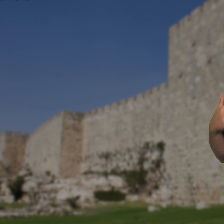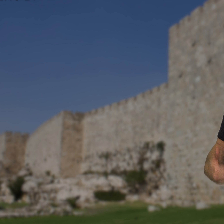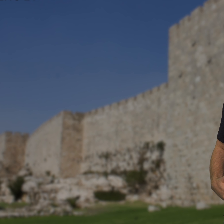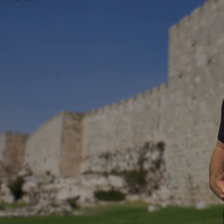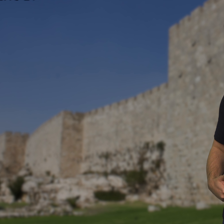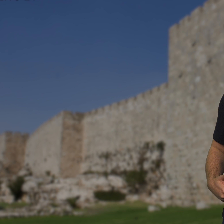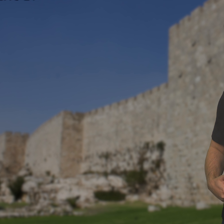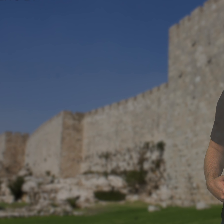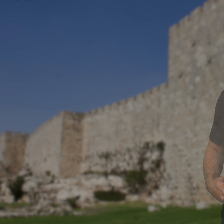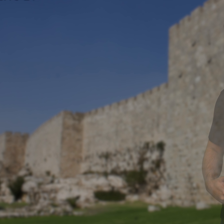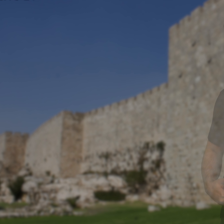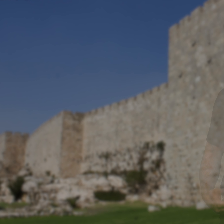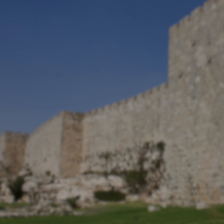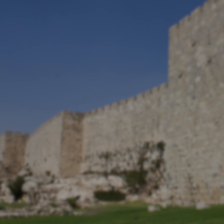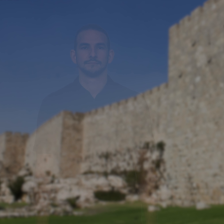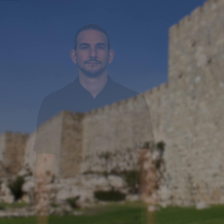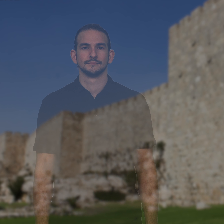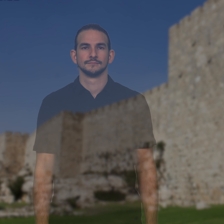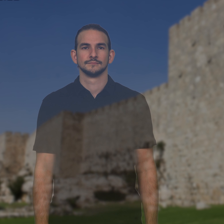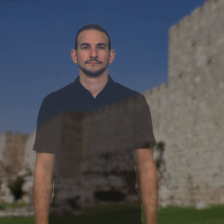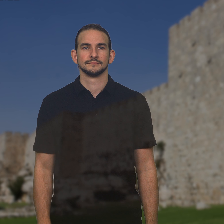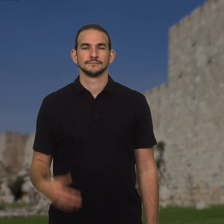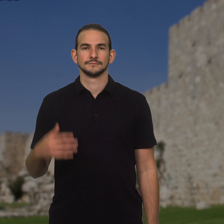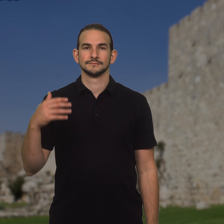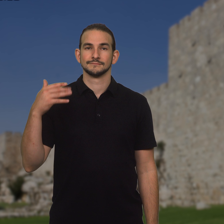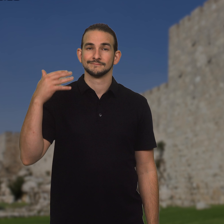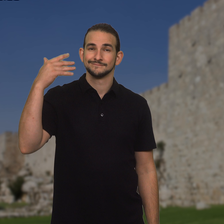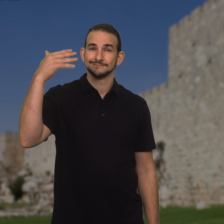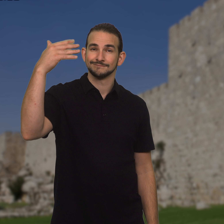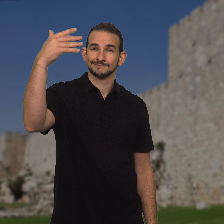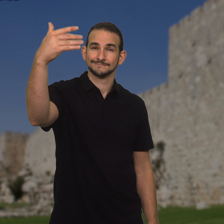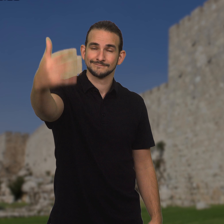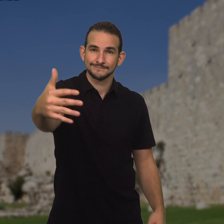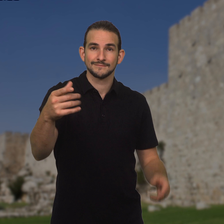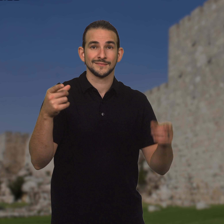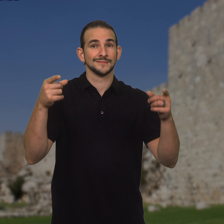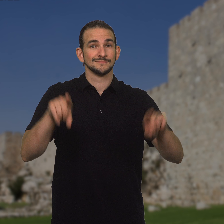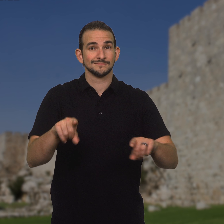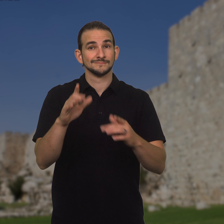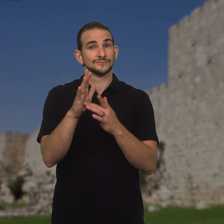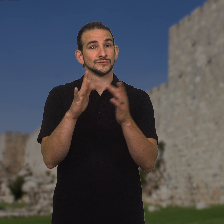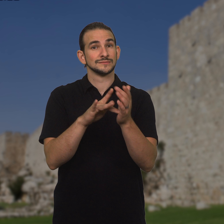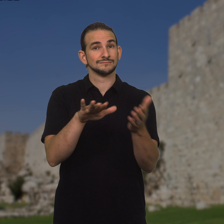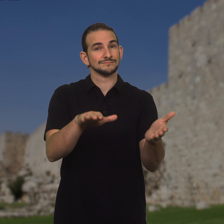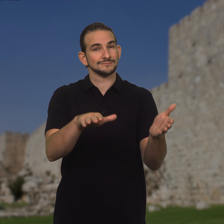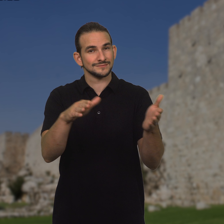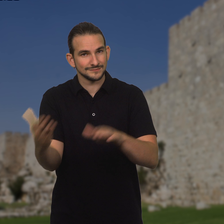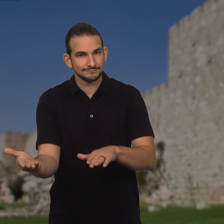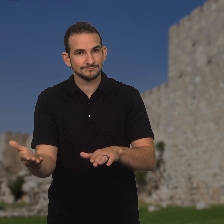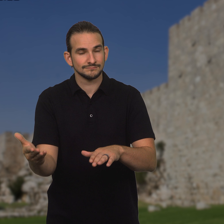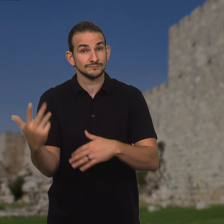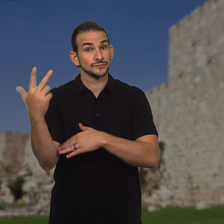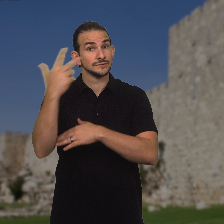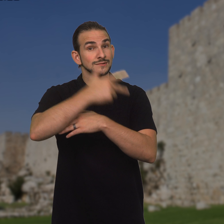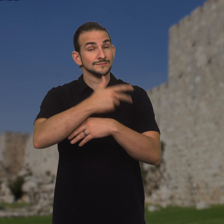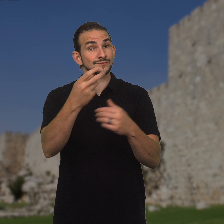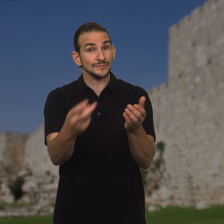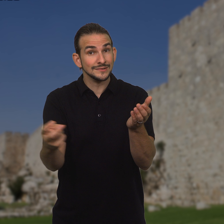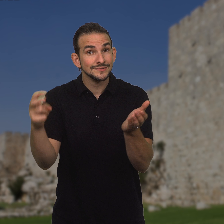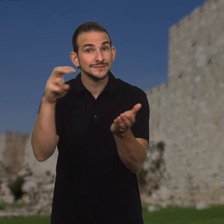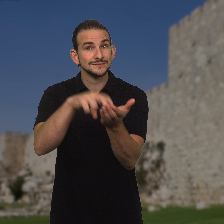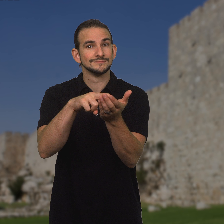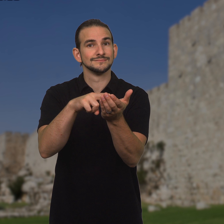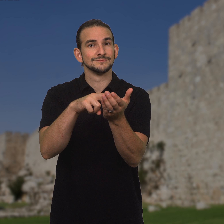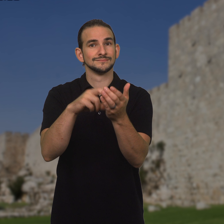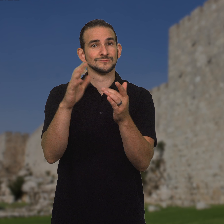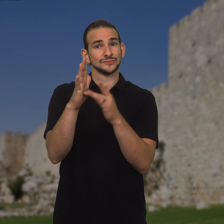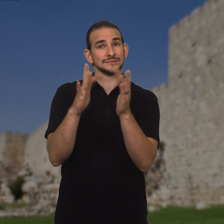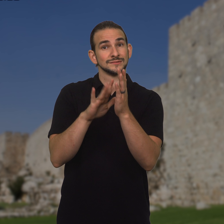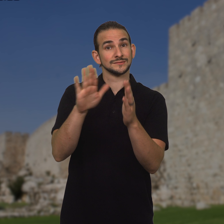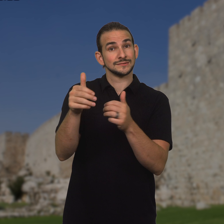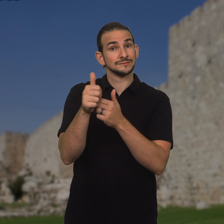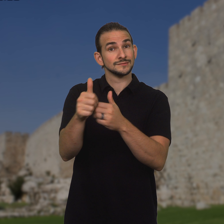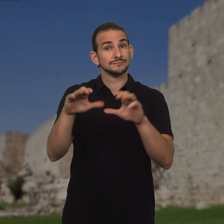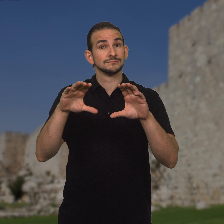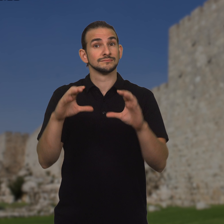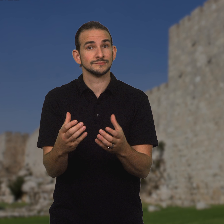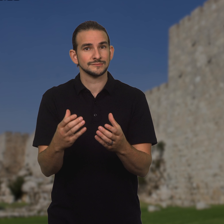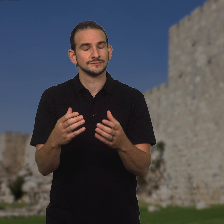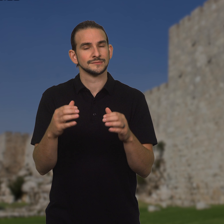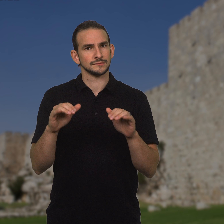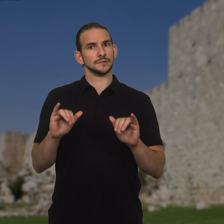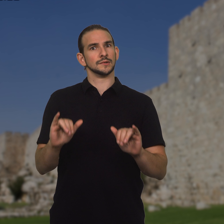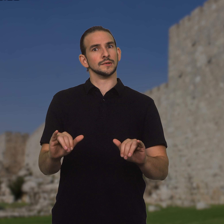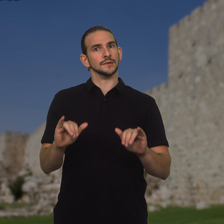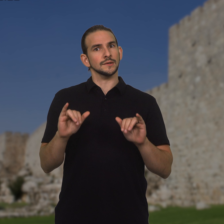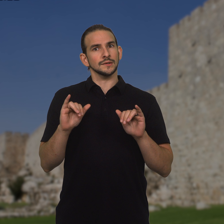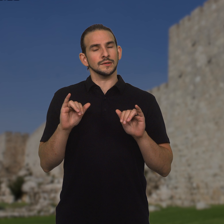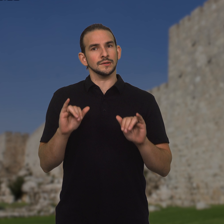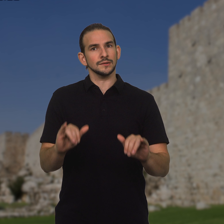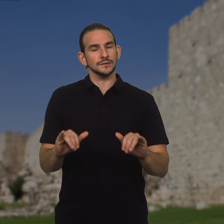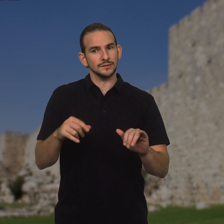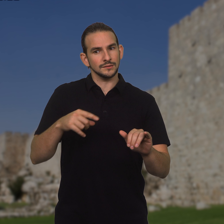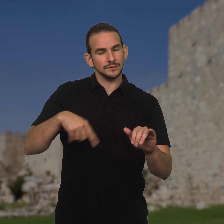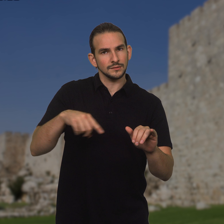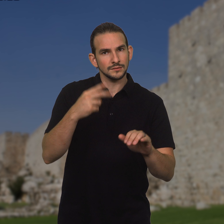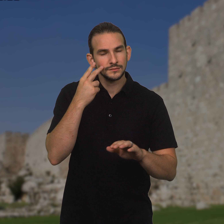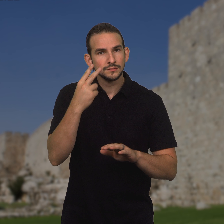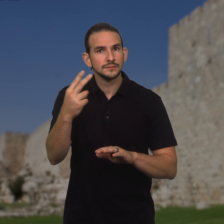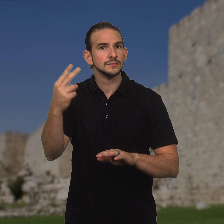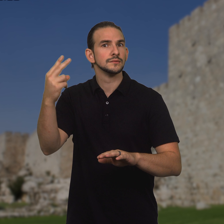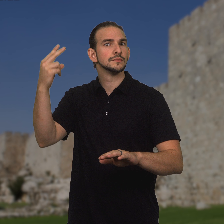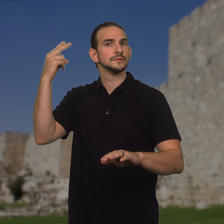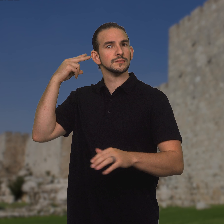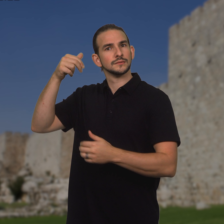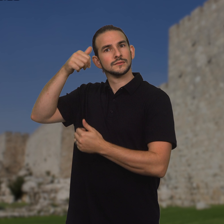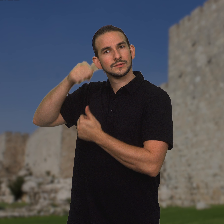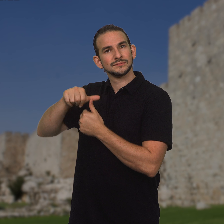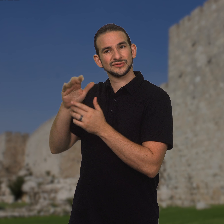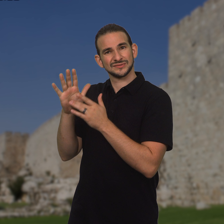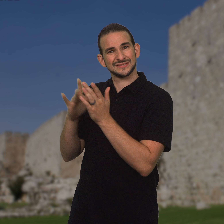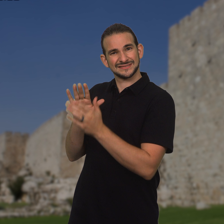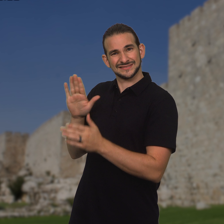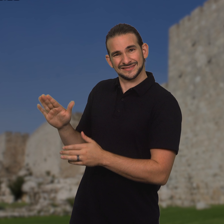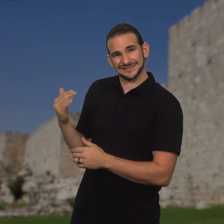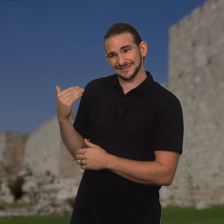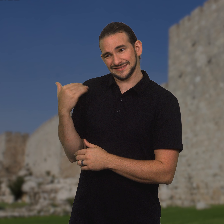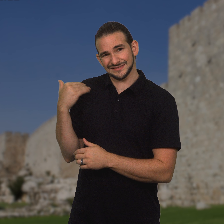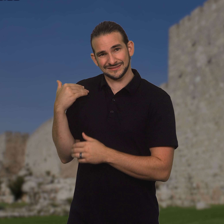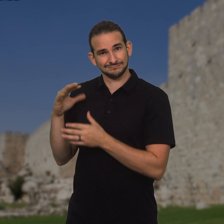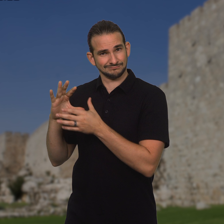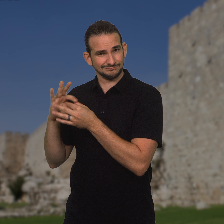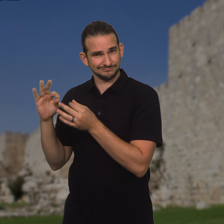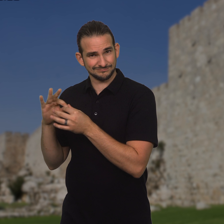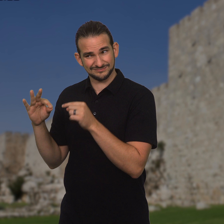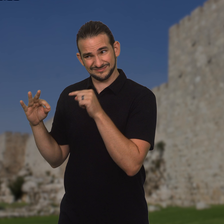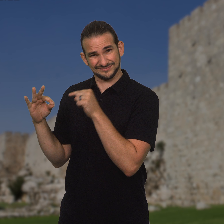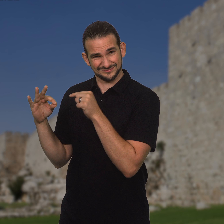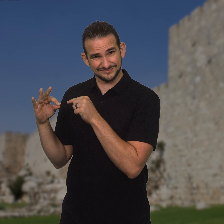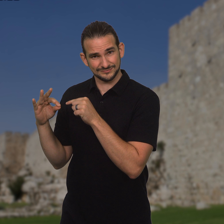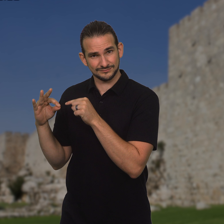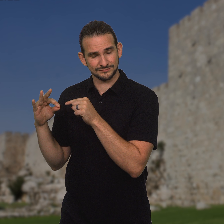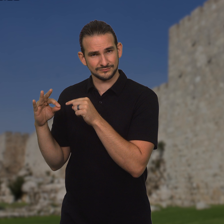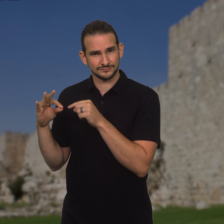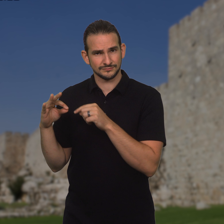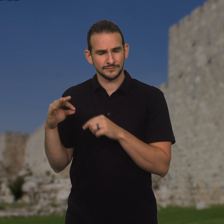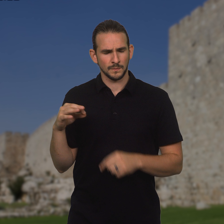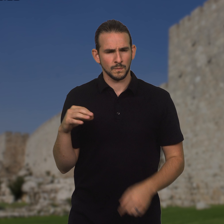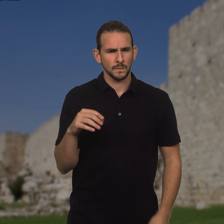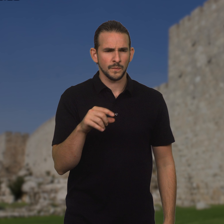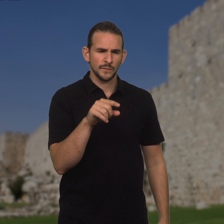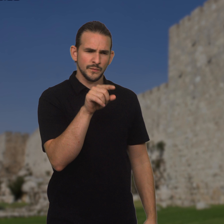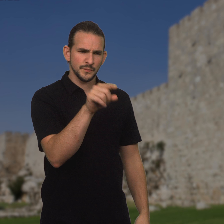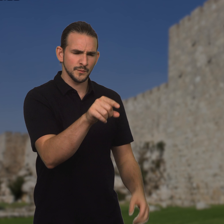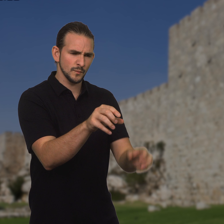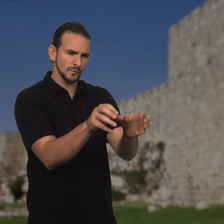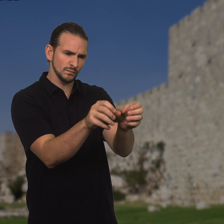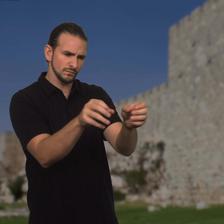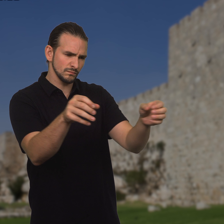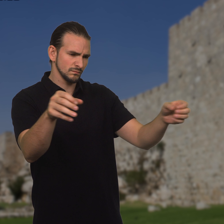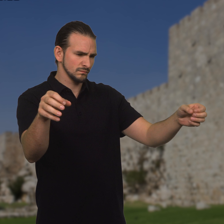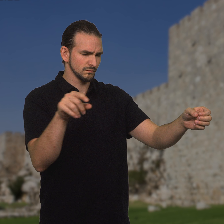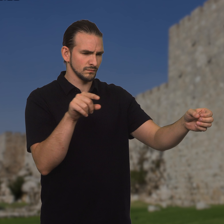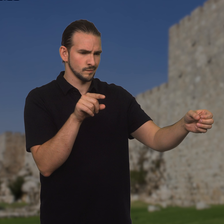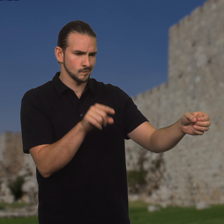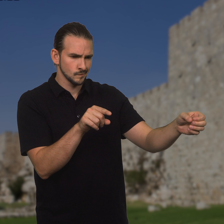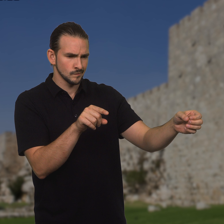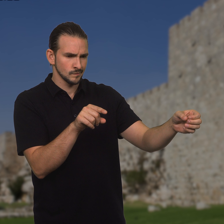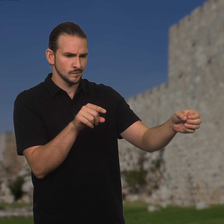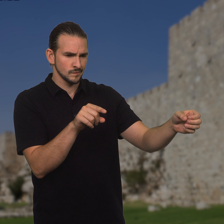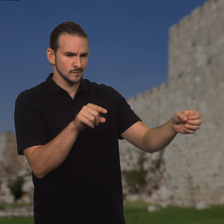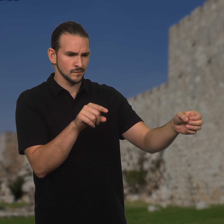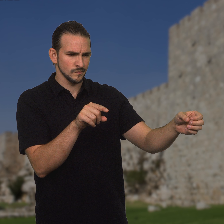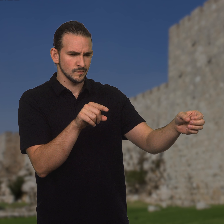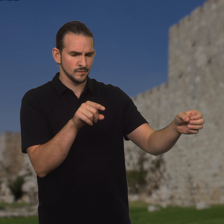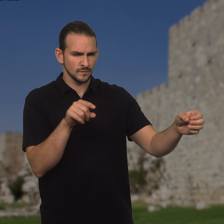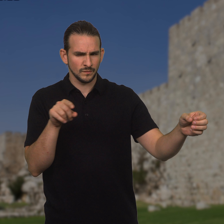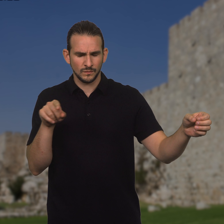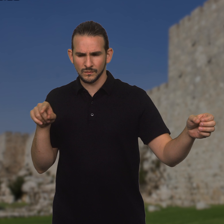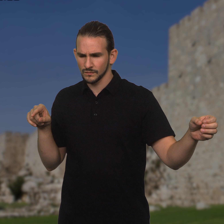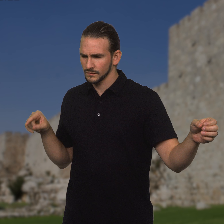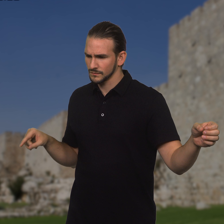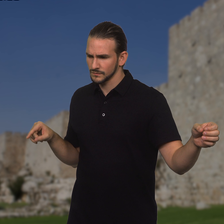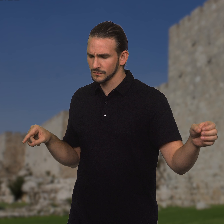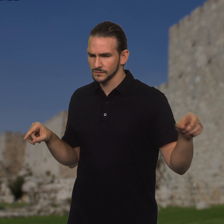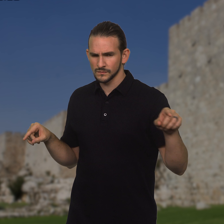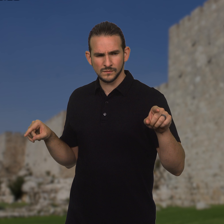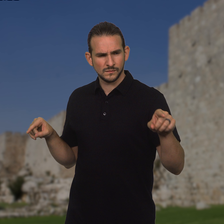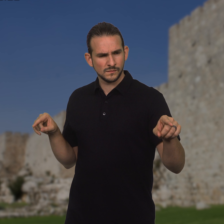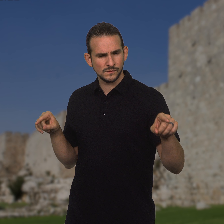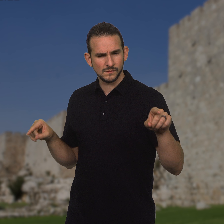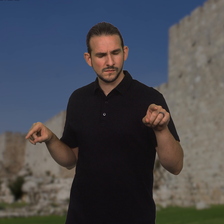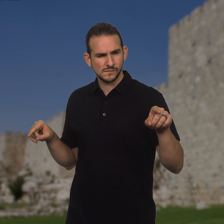After He was raised from the dead, His disciples remembered that He had said this.